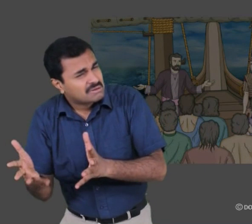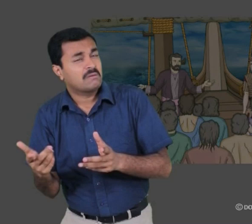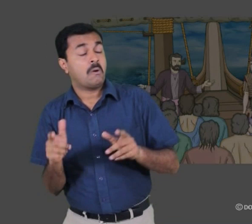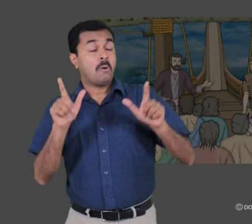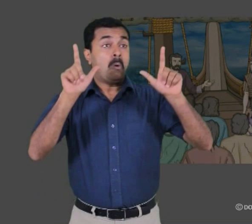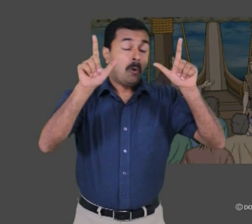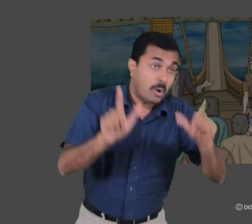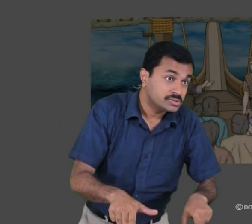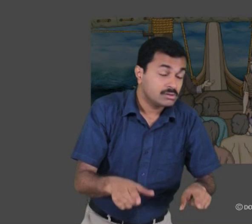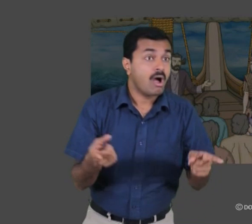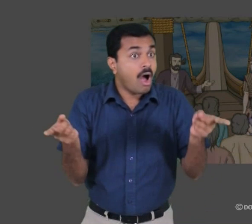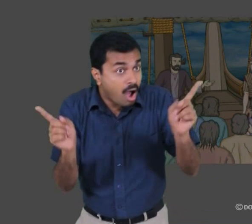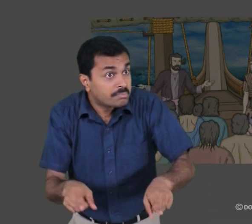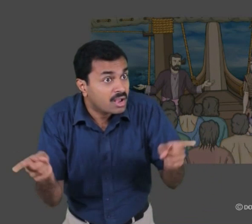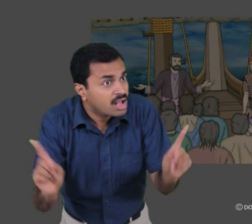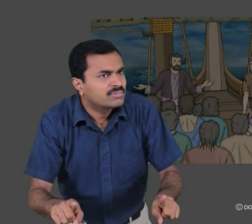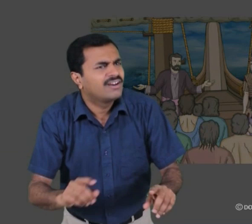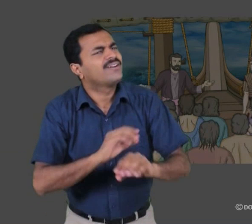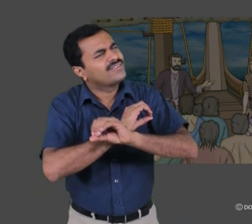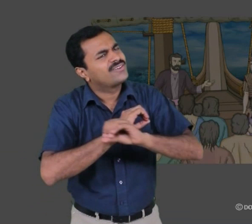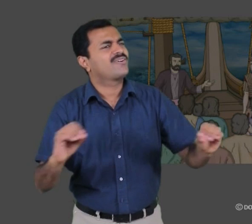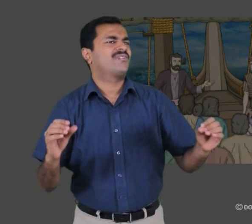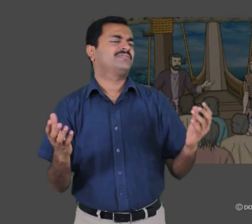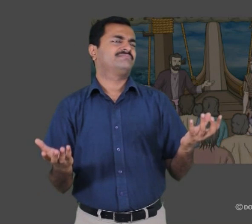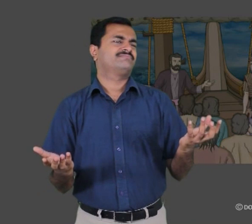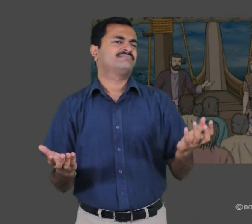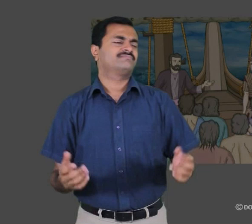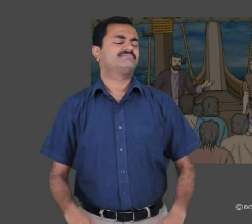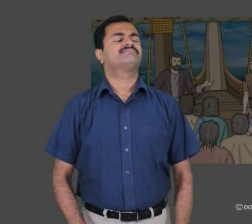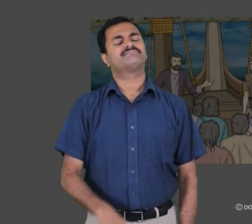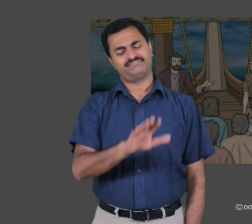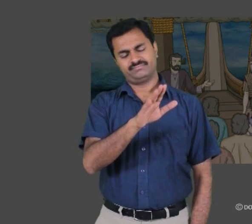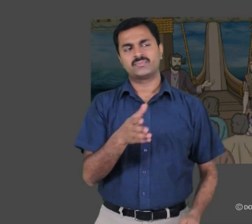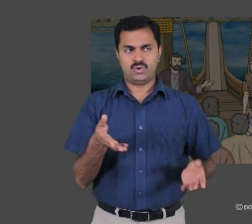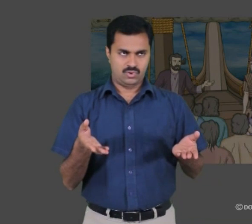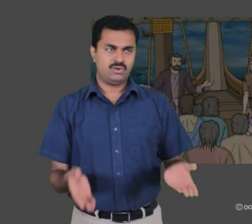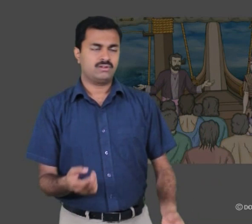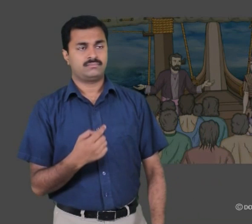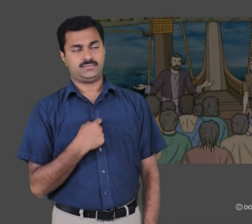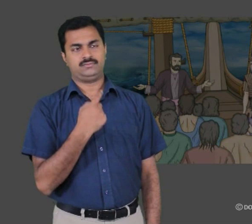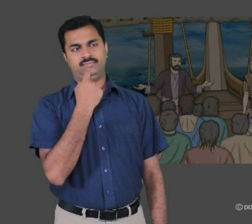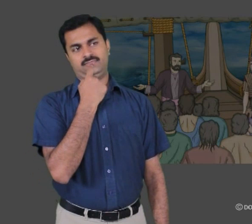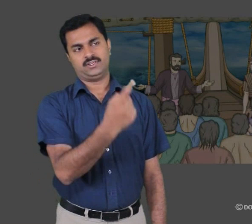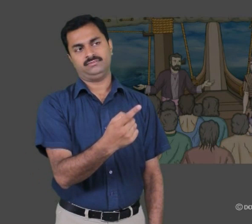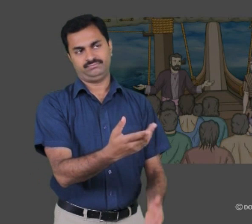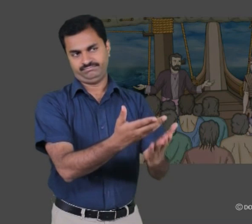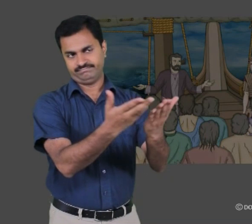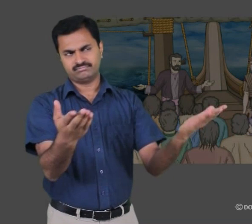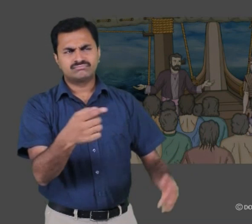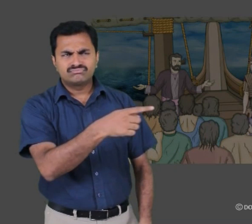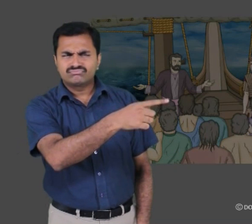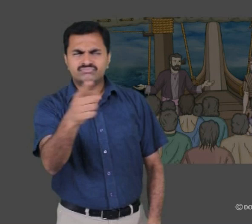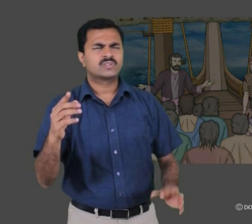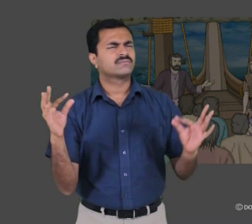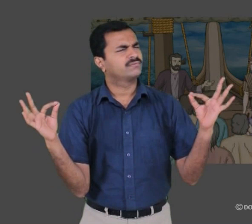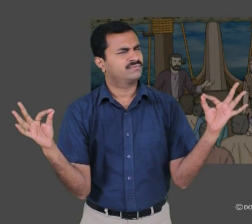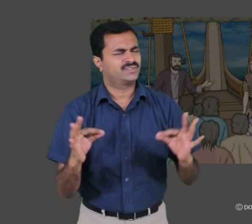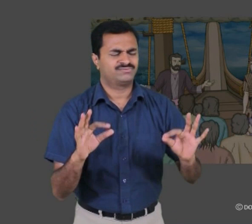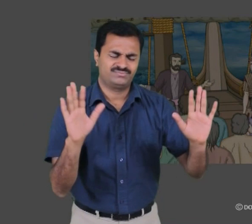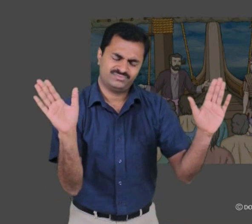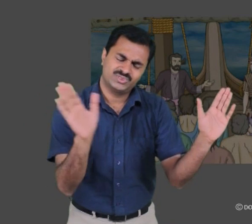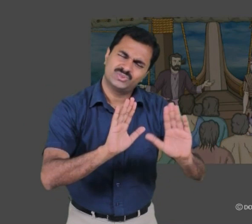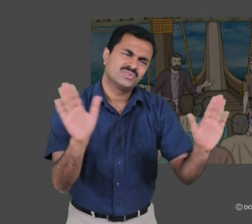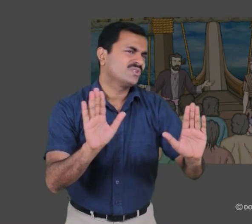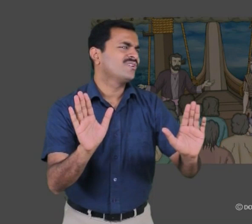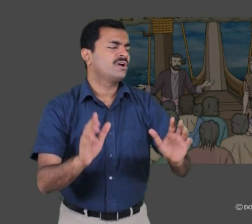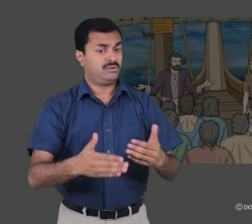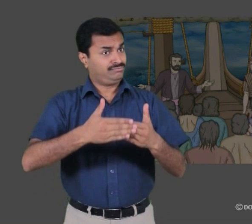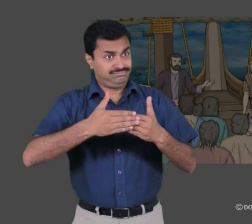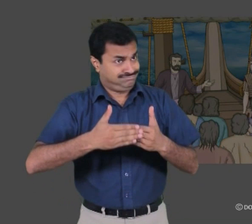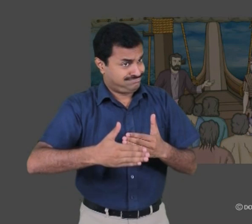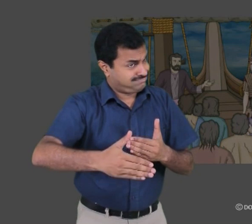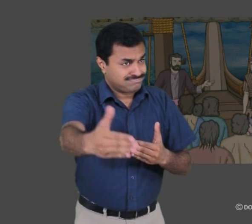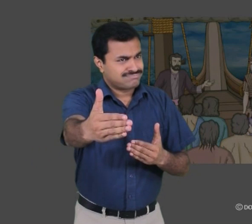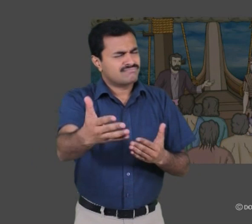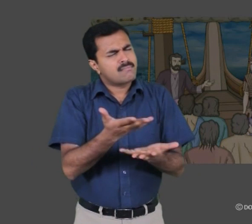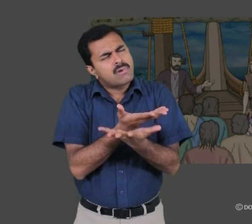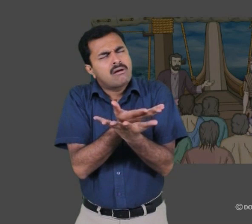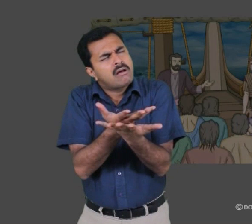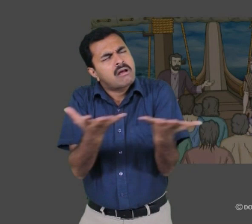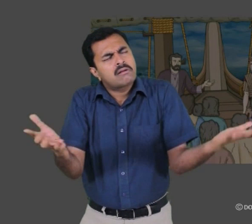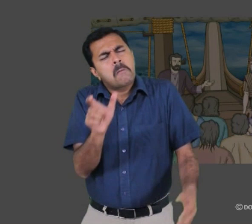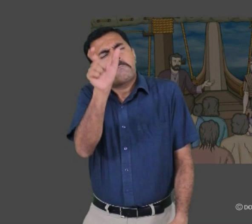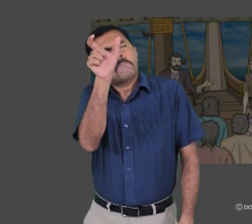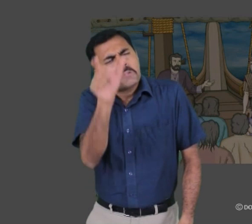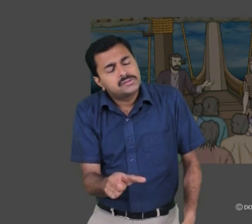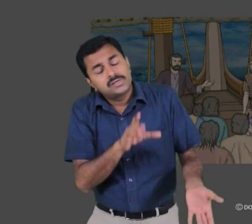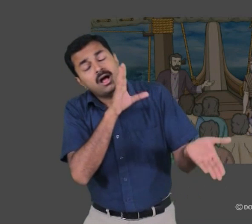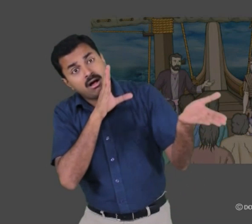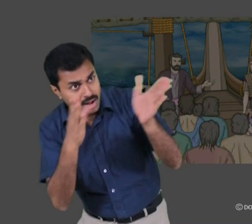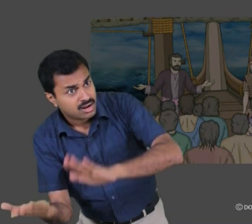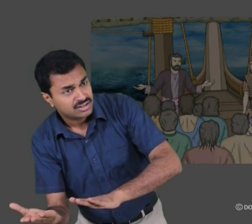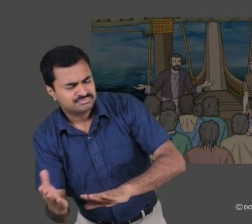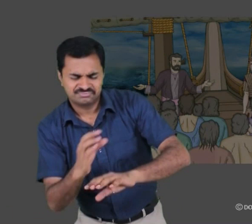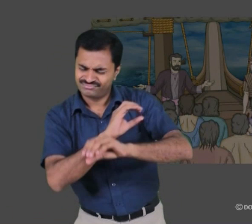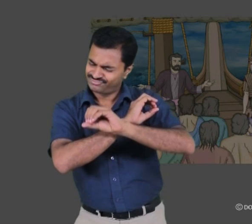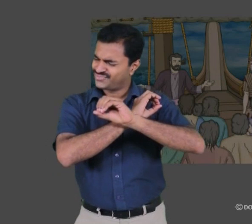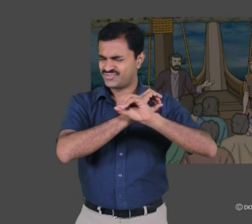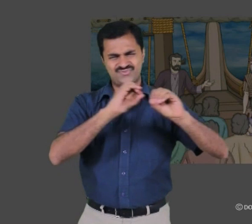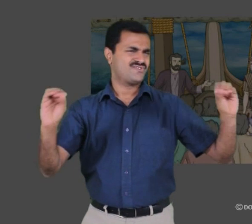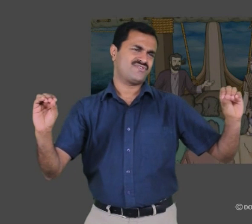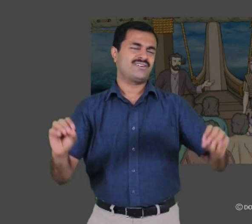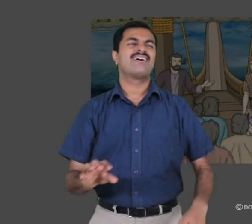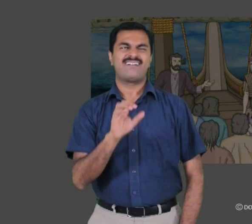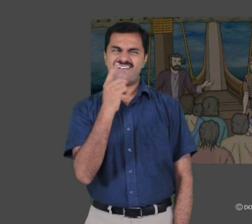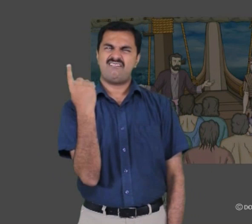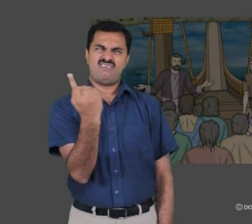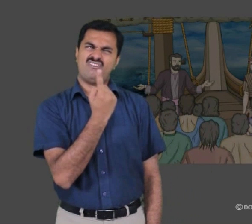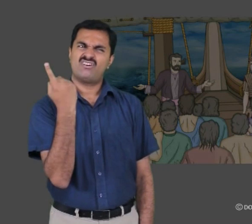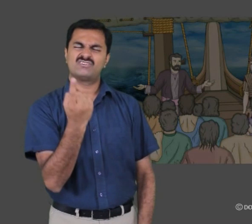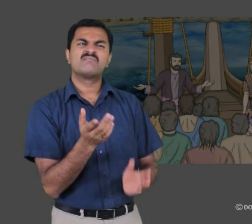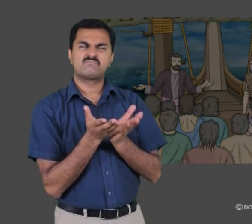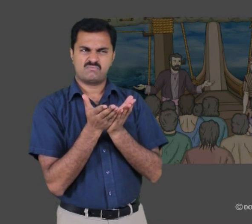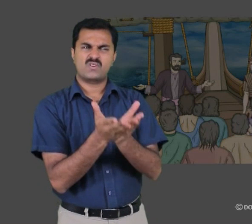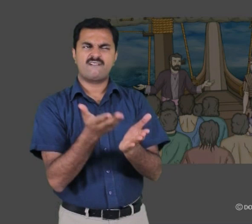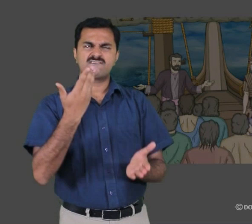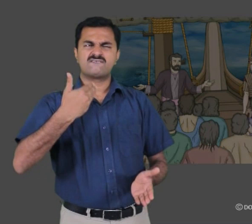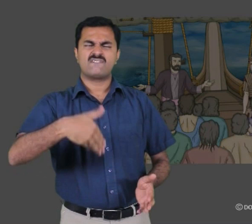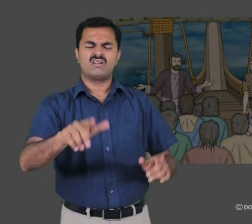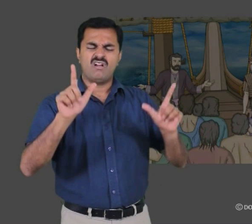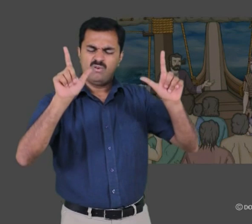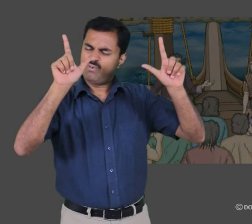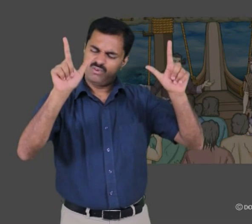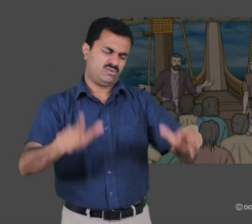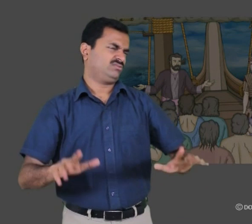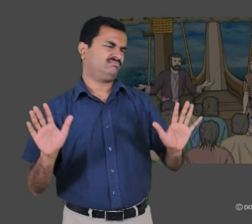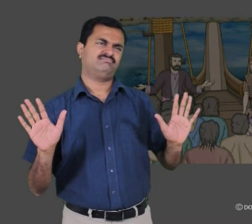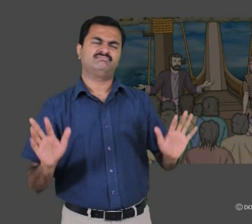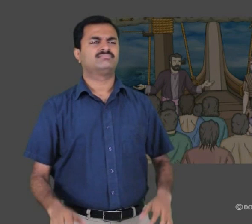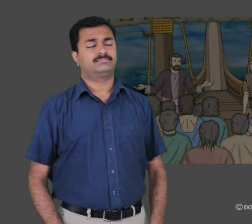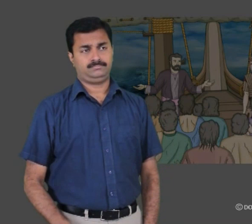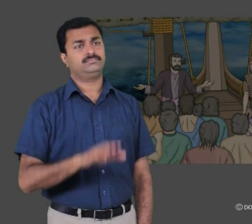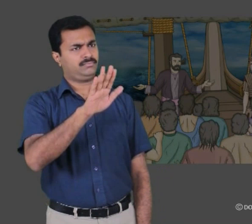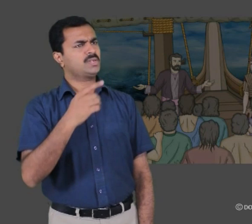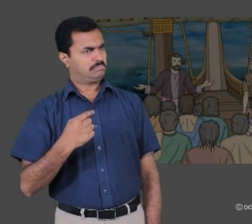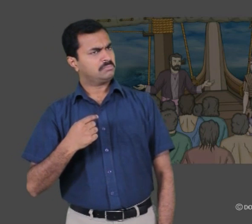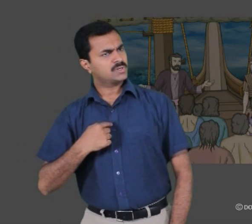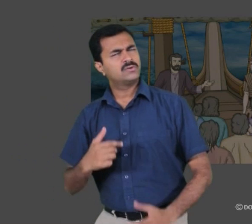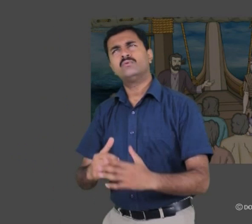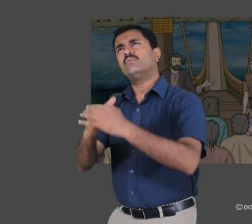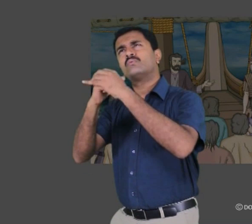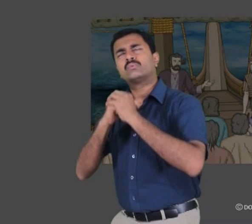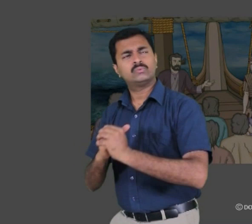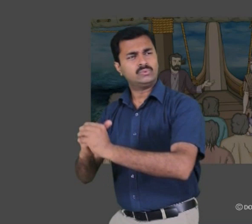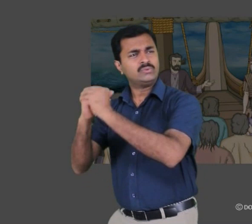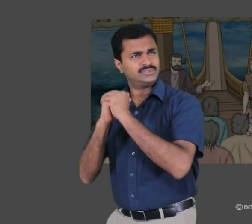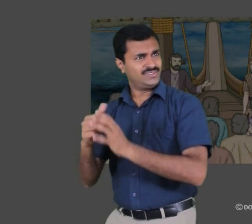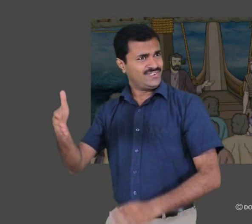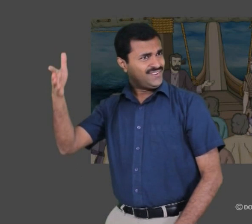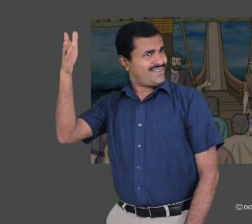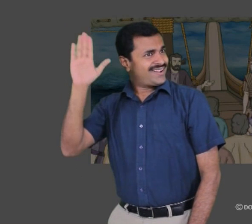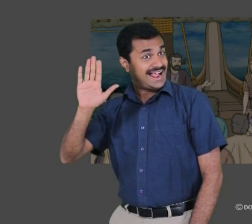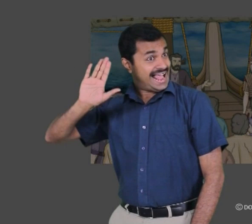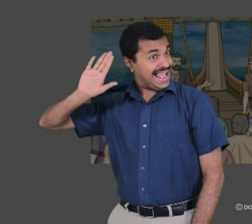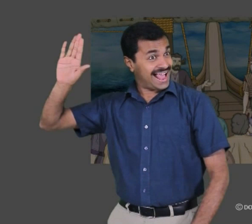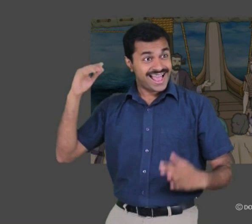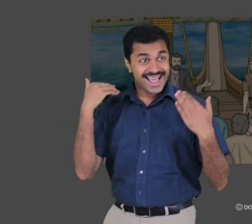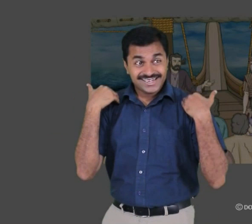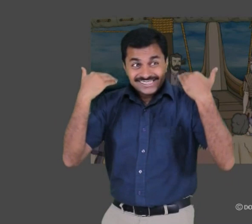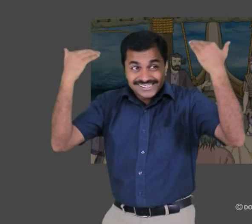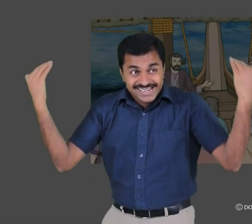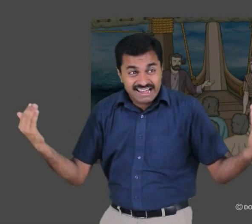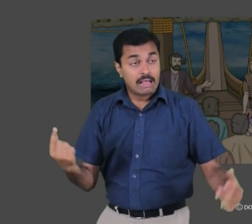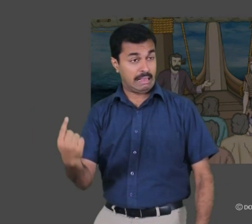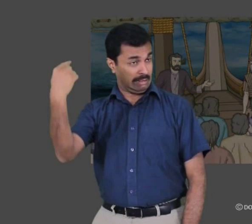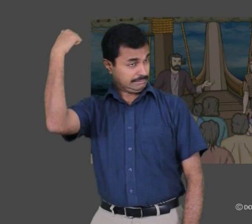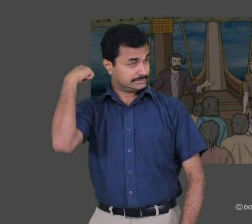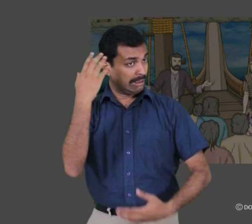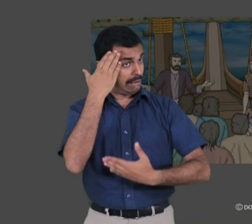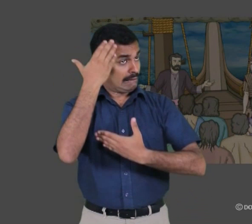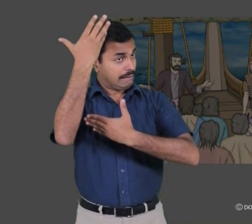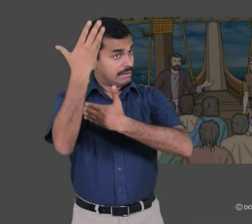But now I urge you to keep up your courage, because you will not experience any loss of life, but only of the ship.